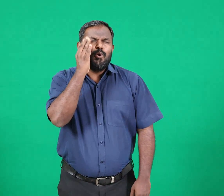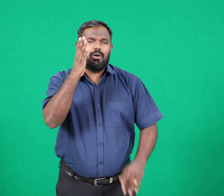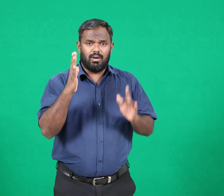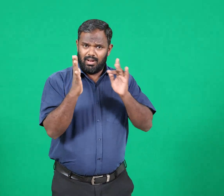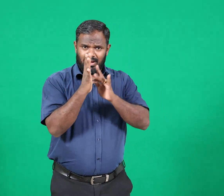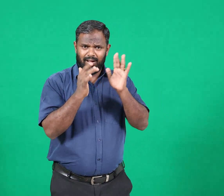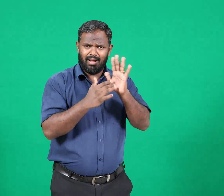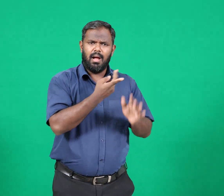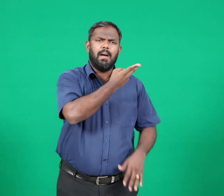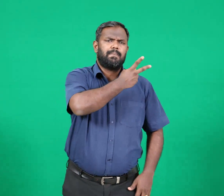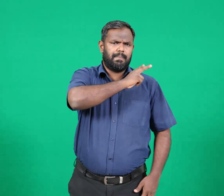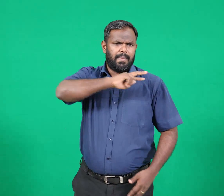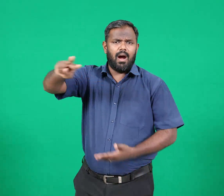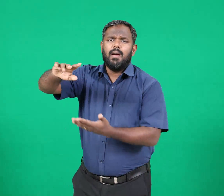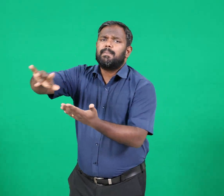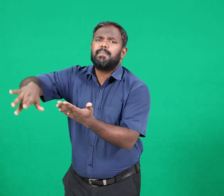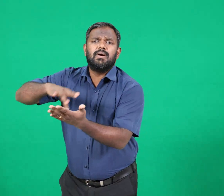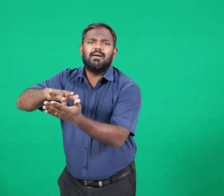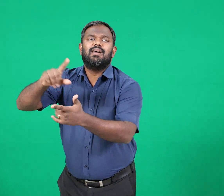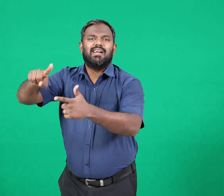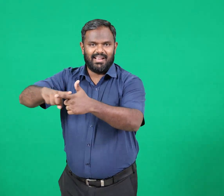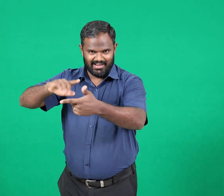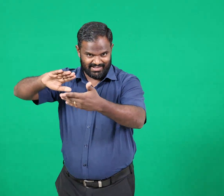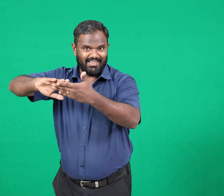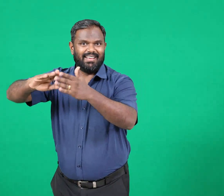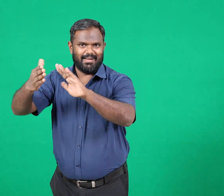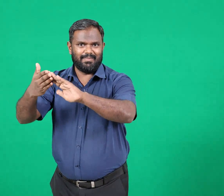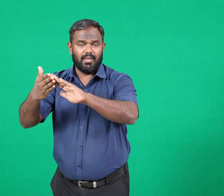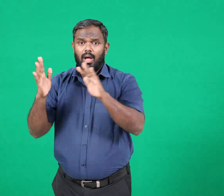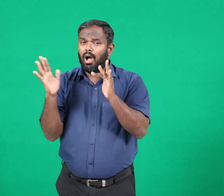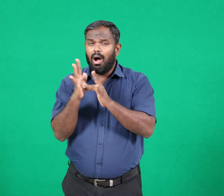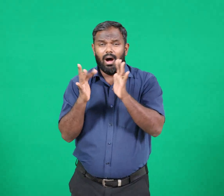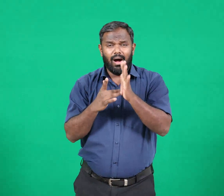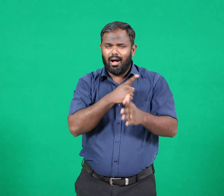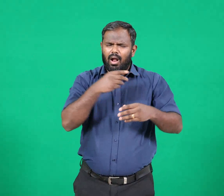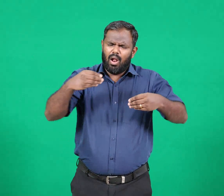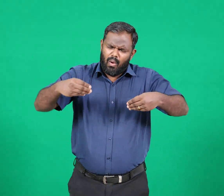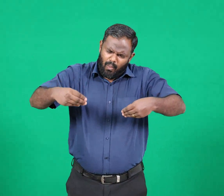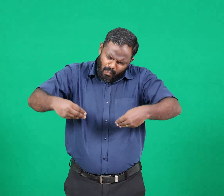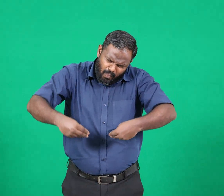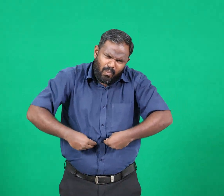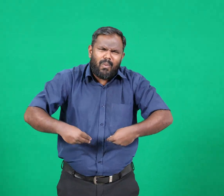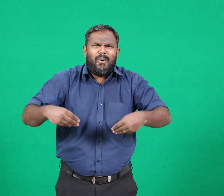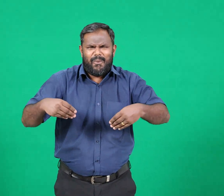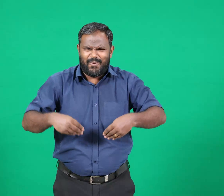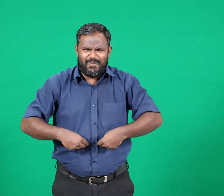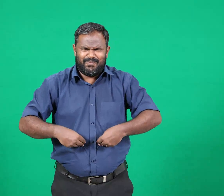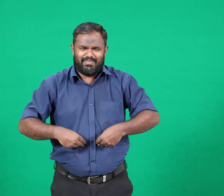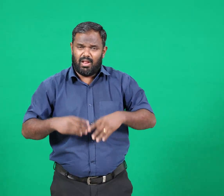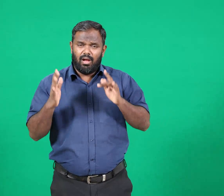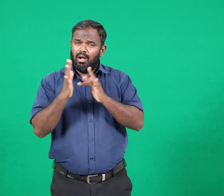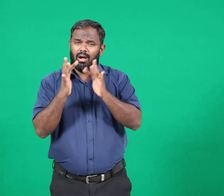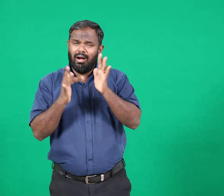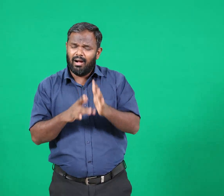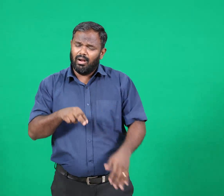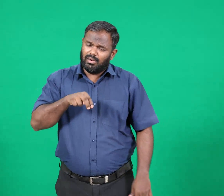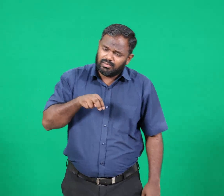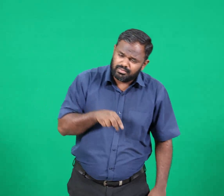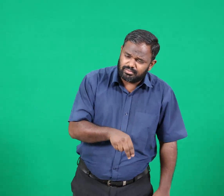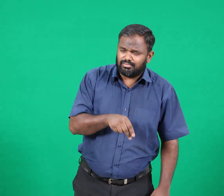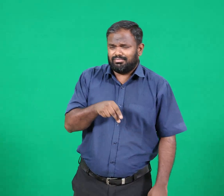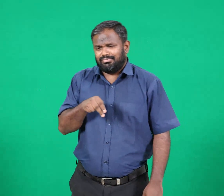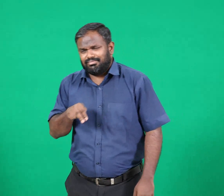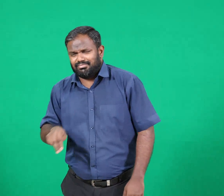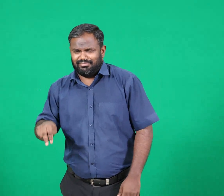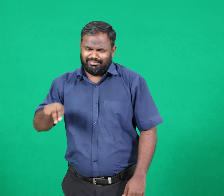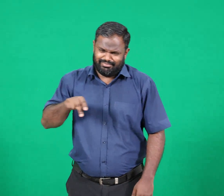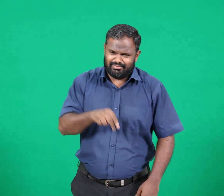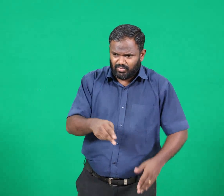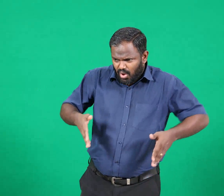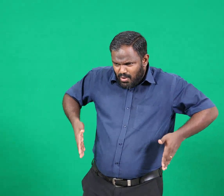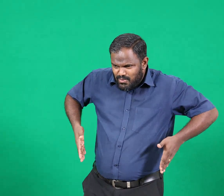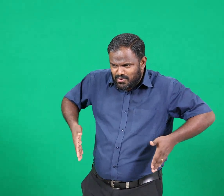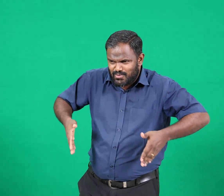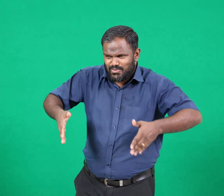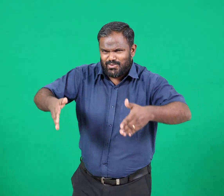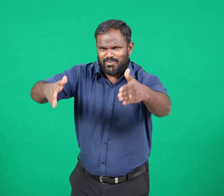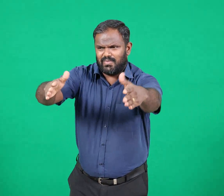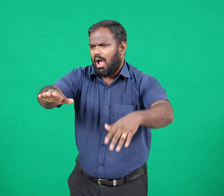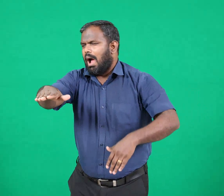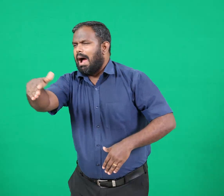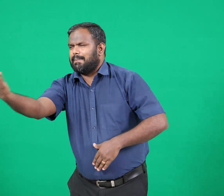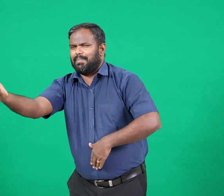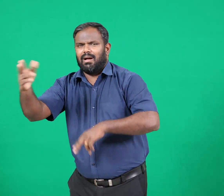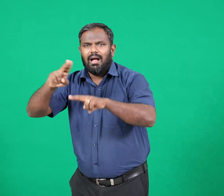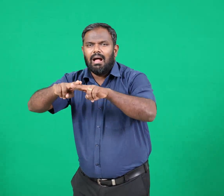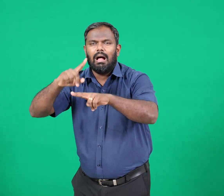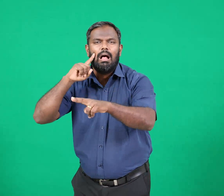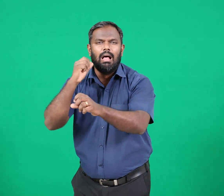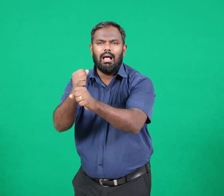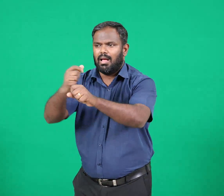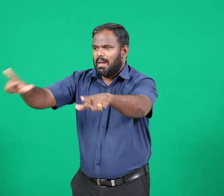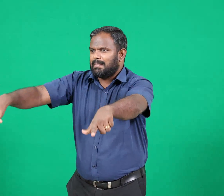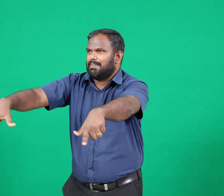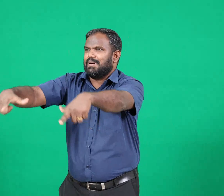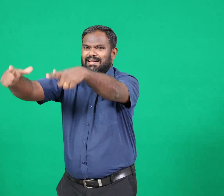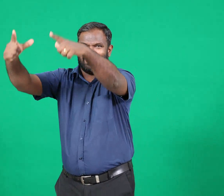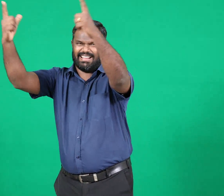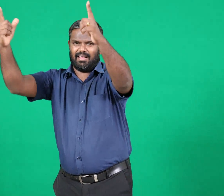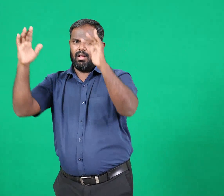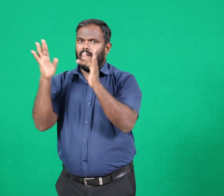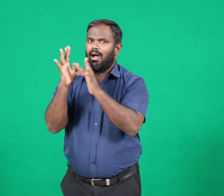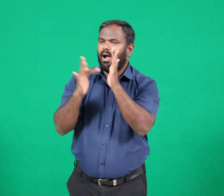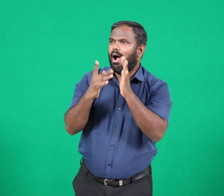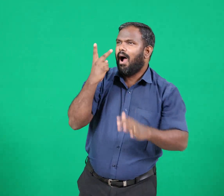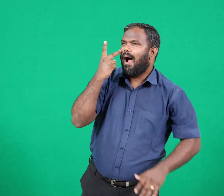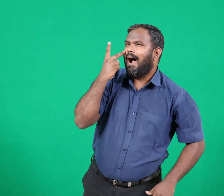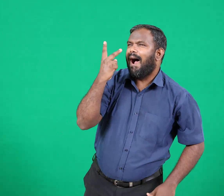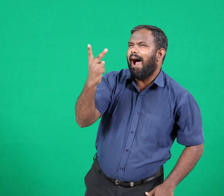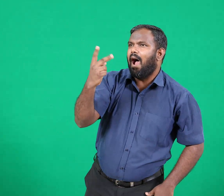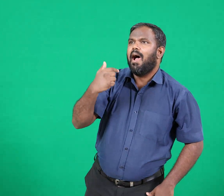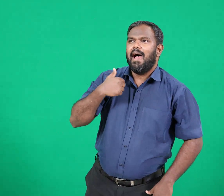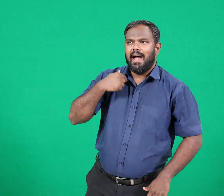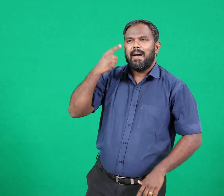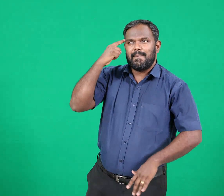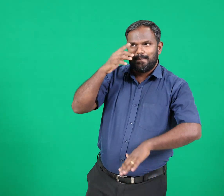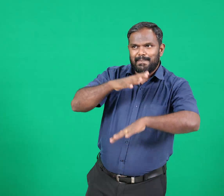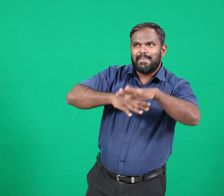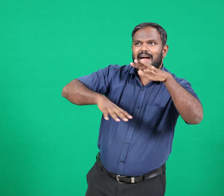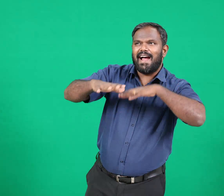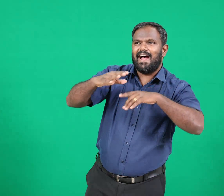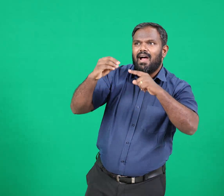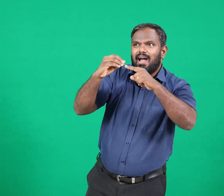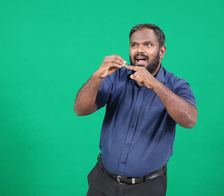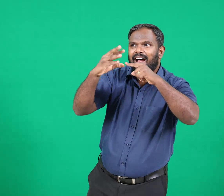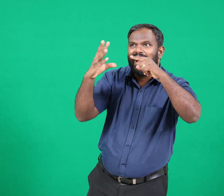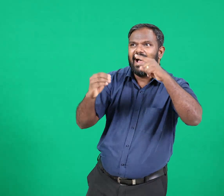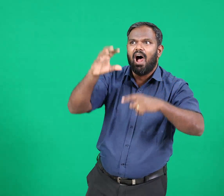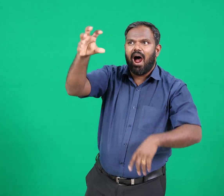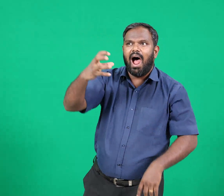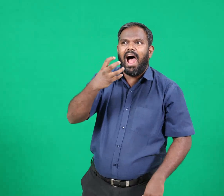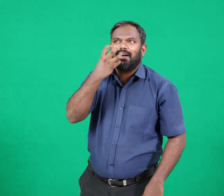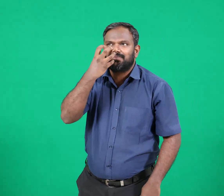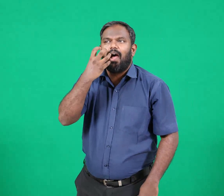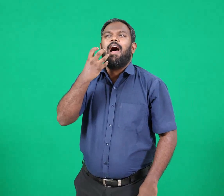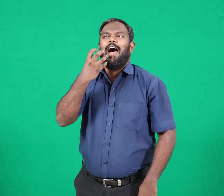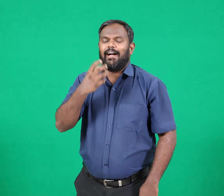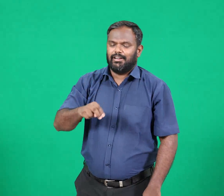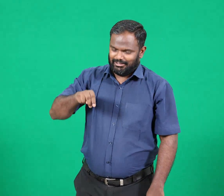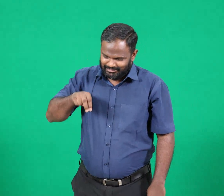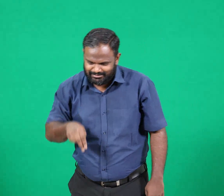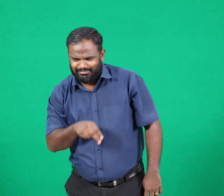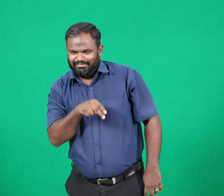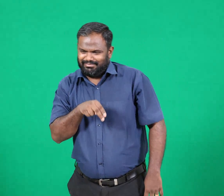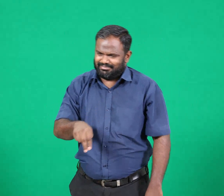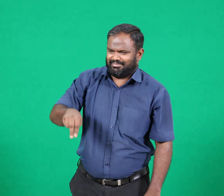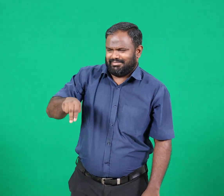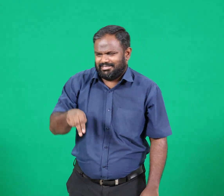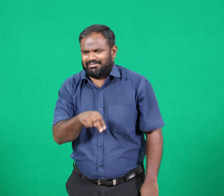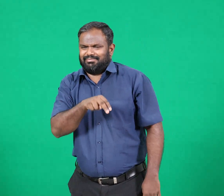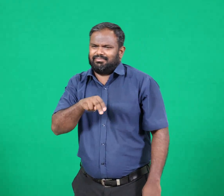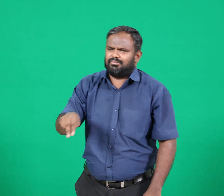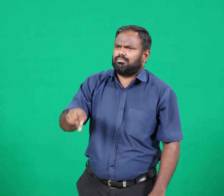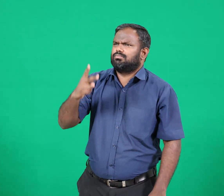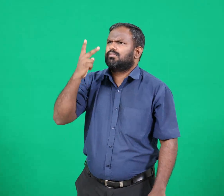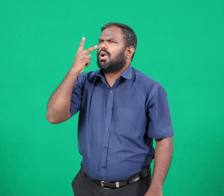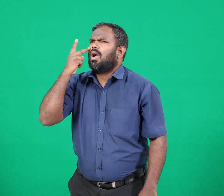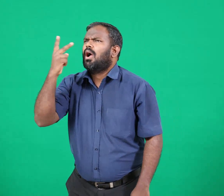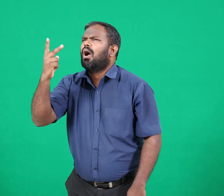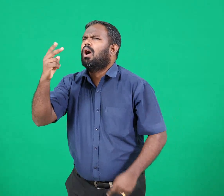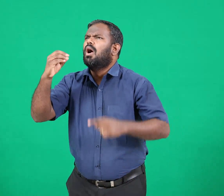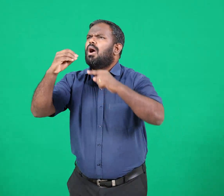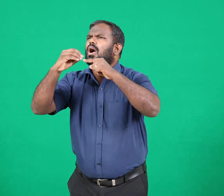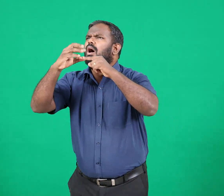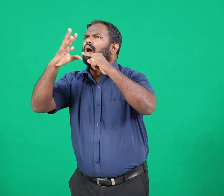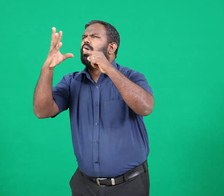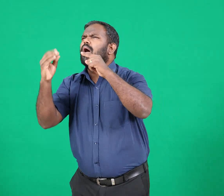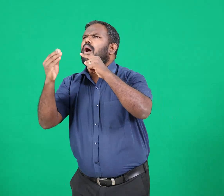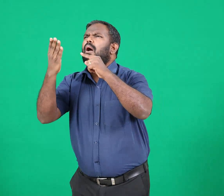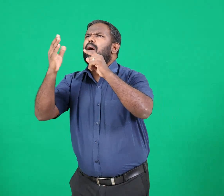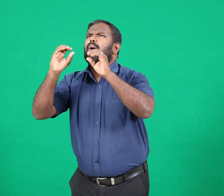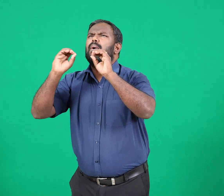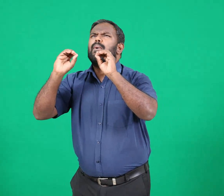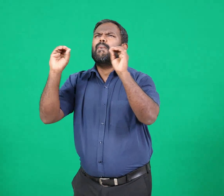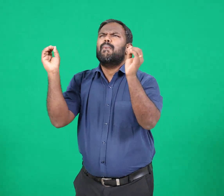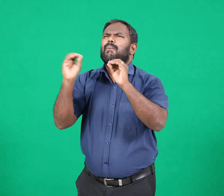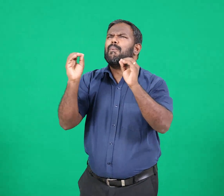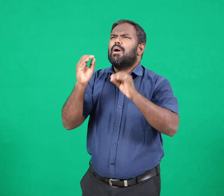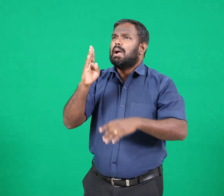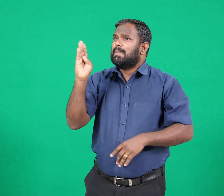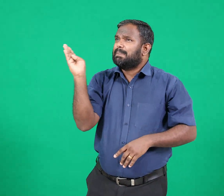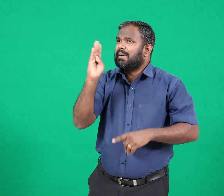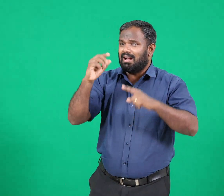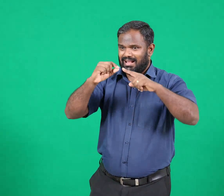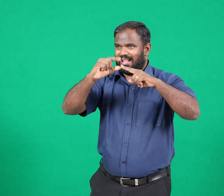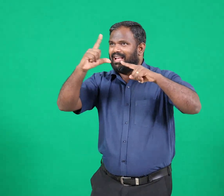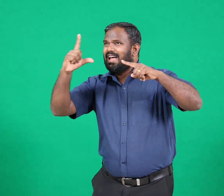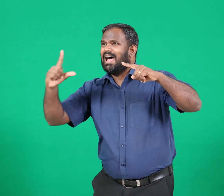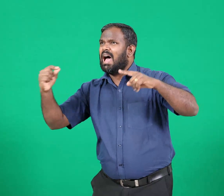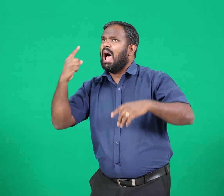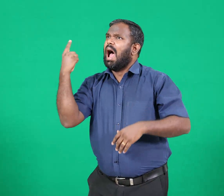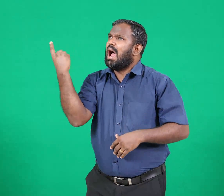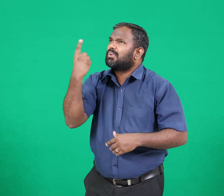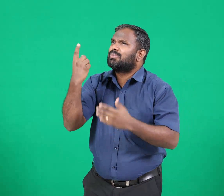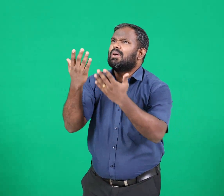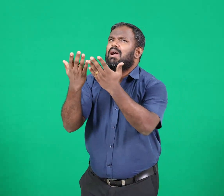Seeing a fig tree by the road, He went up to it but found nothing on it except leaves. " May you never bear fruit again!"